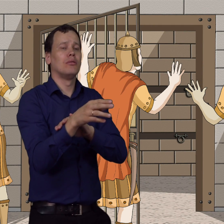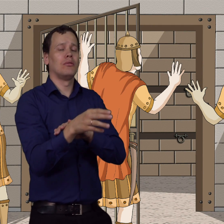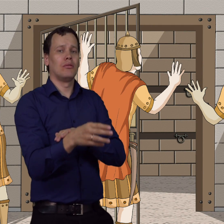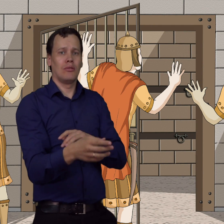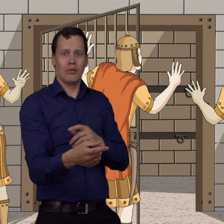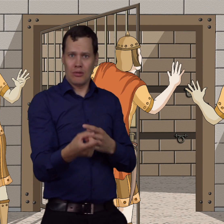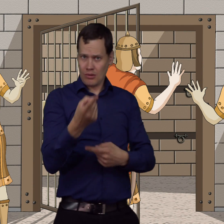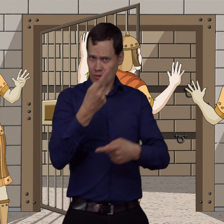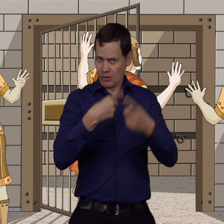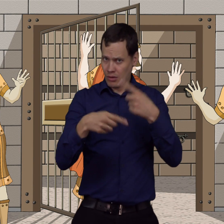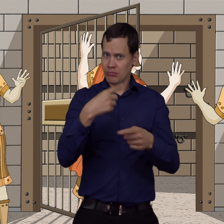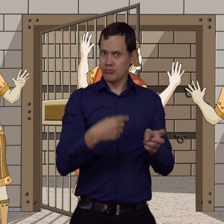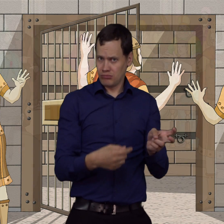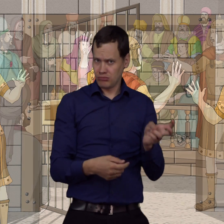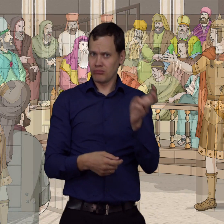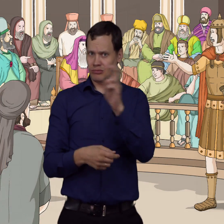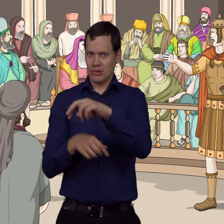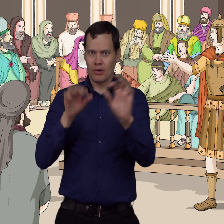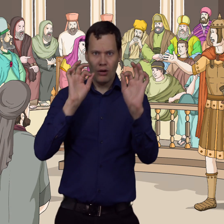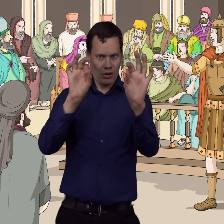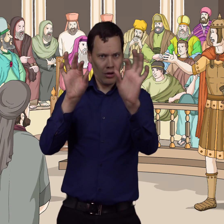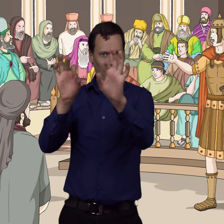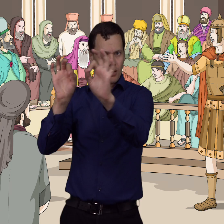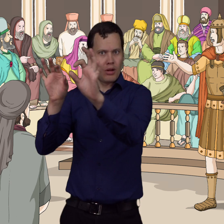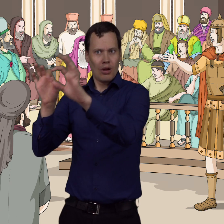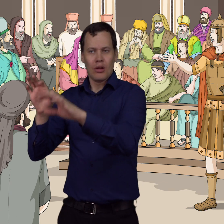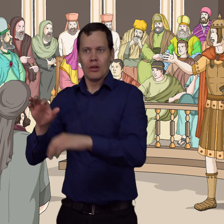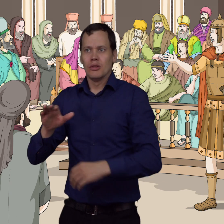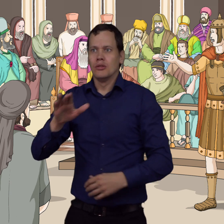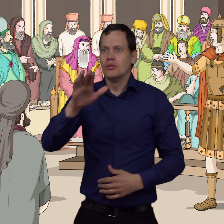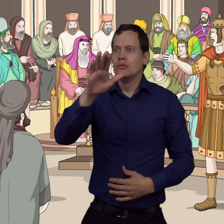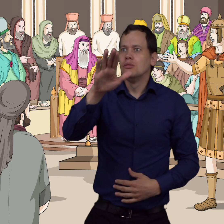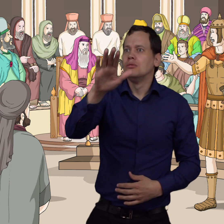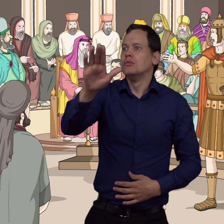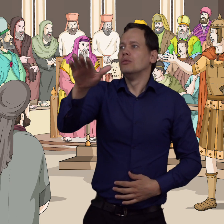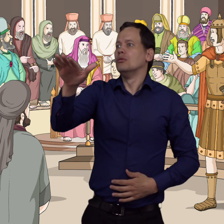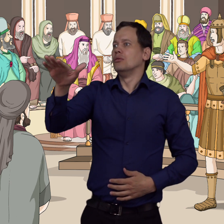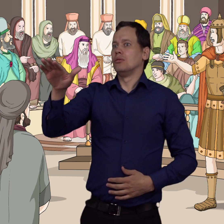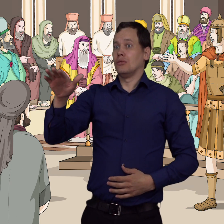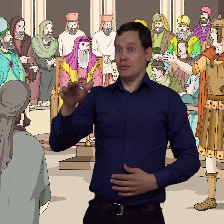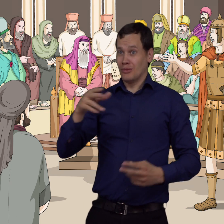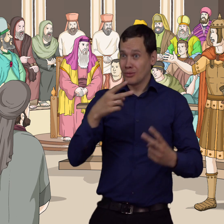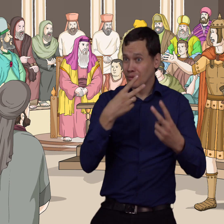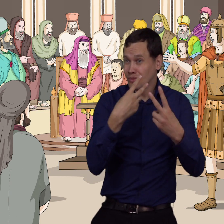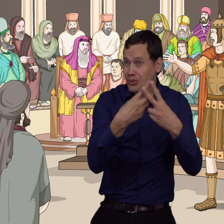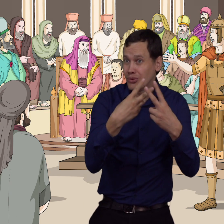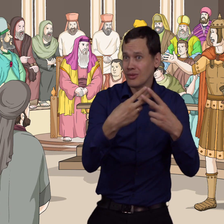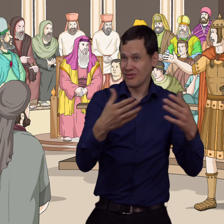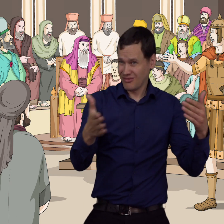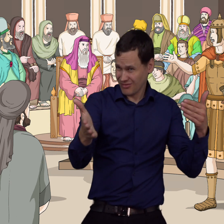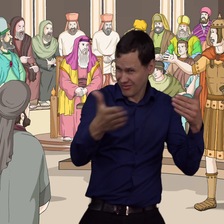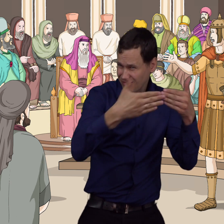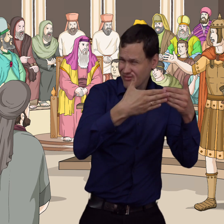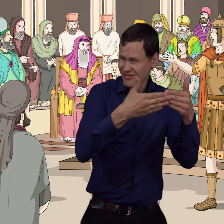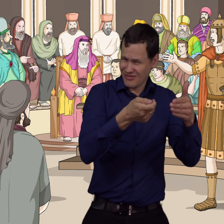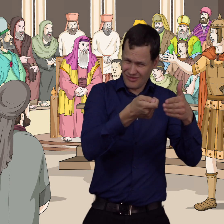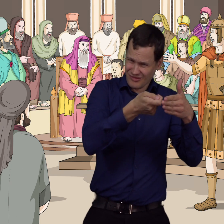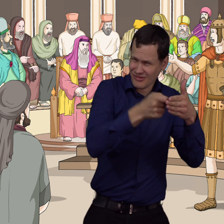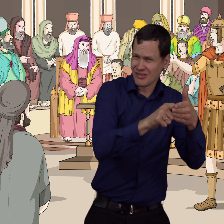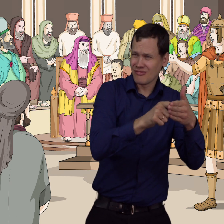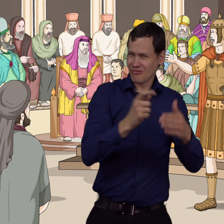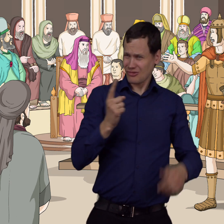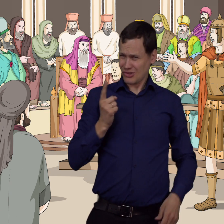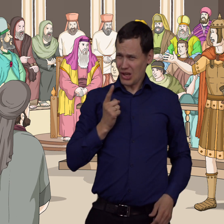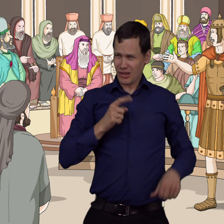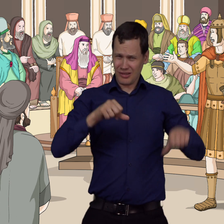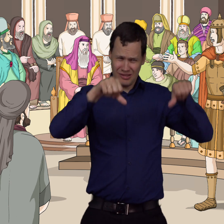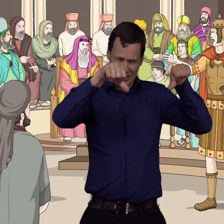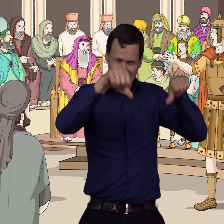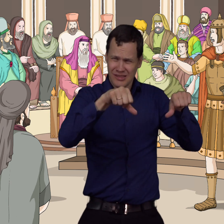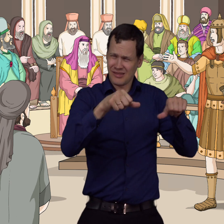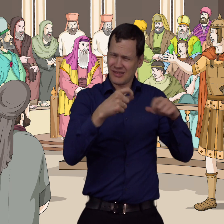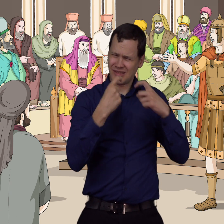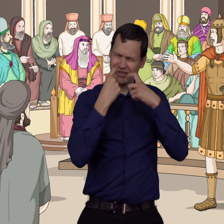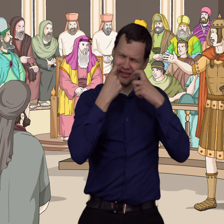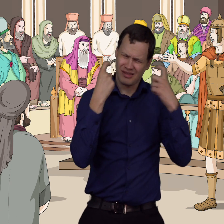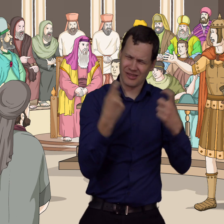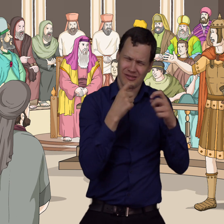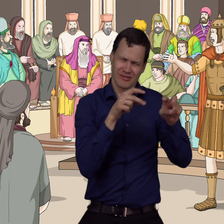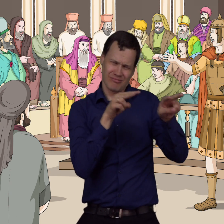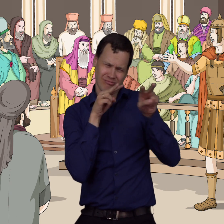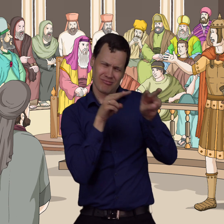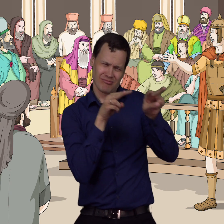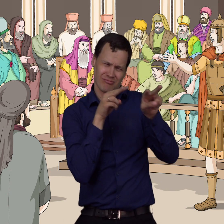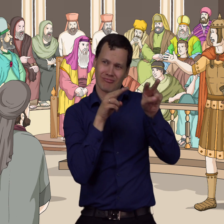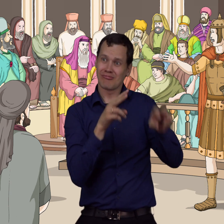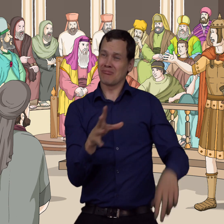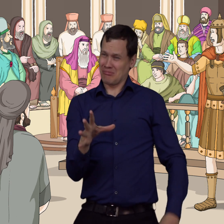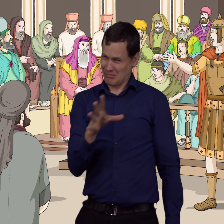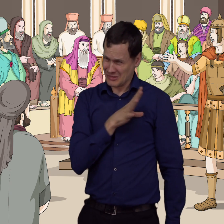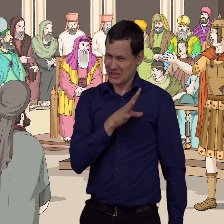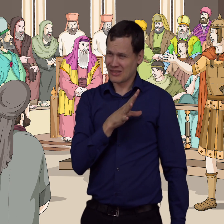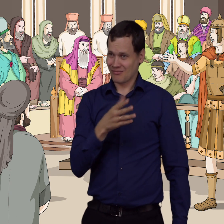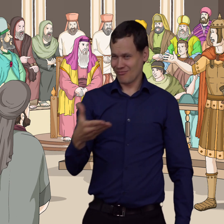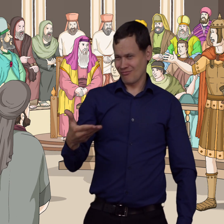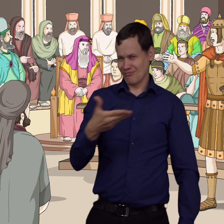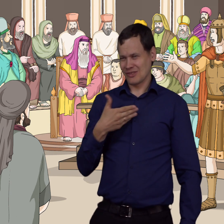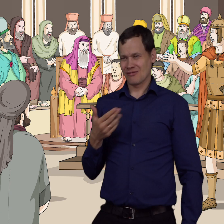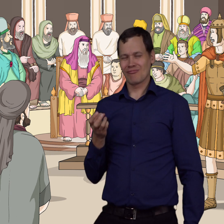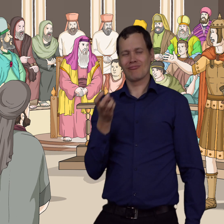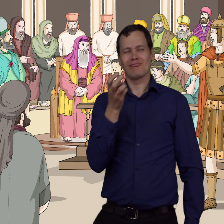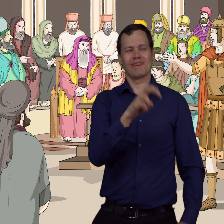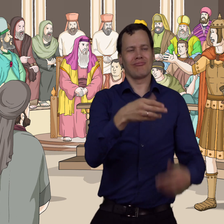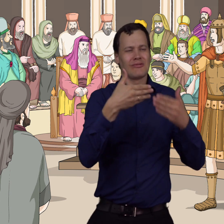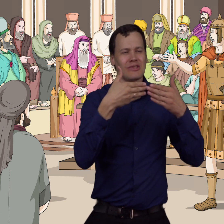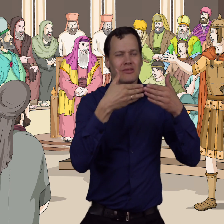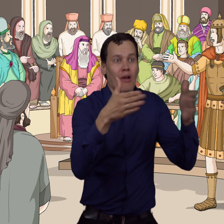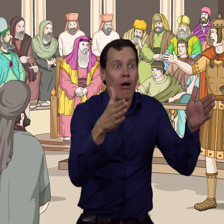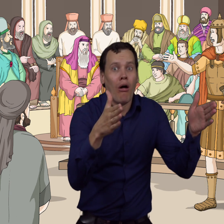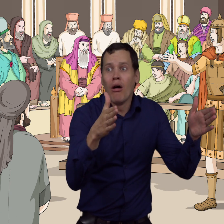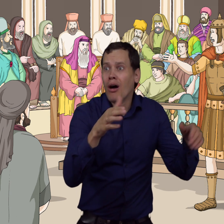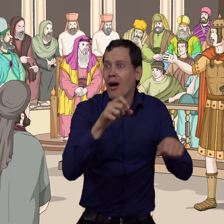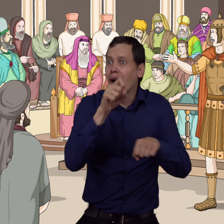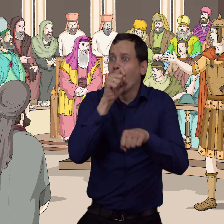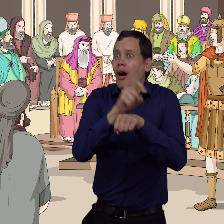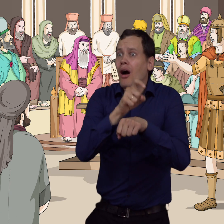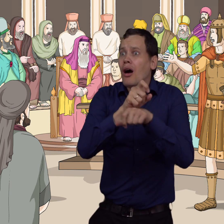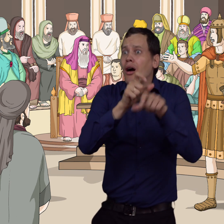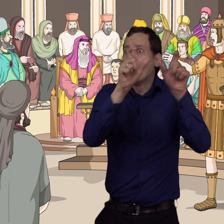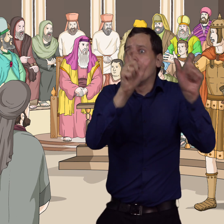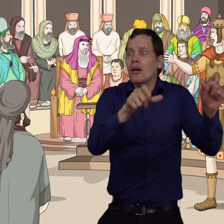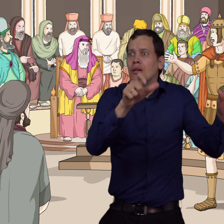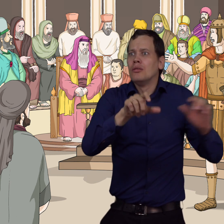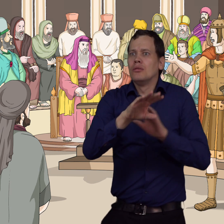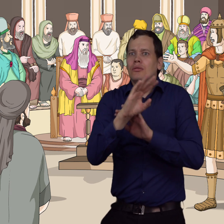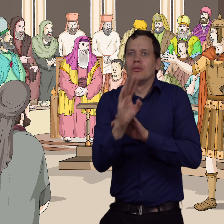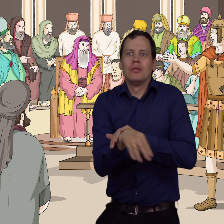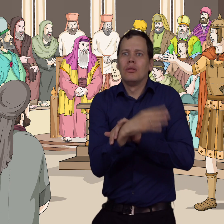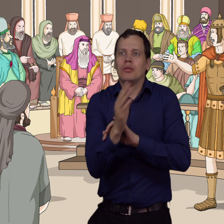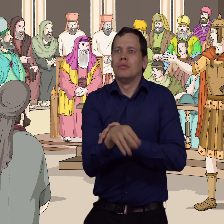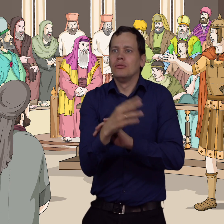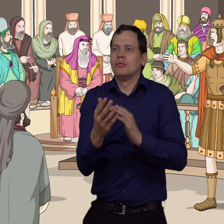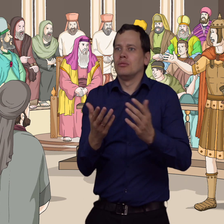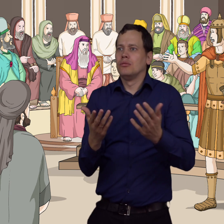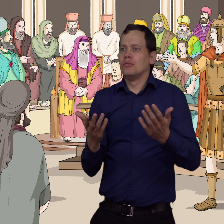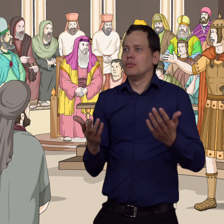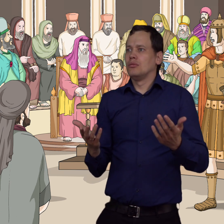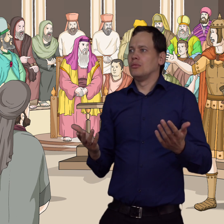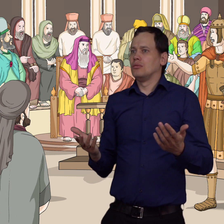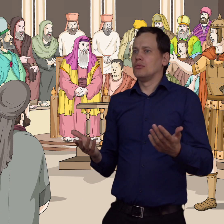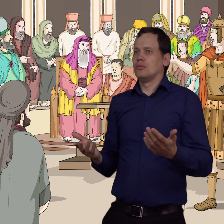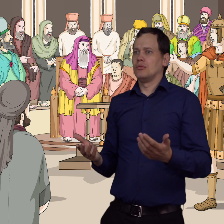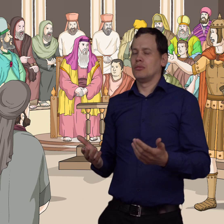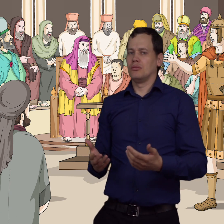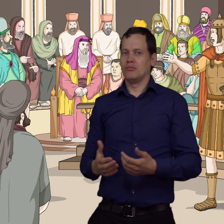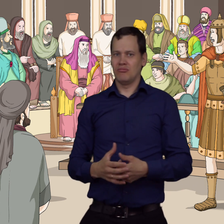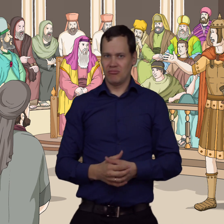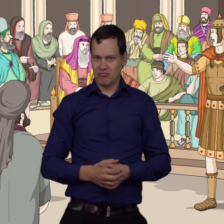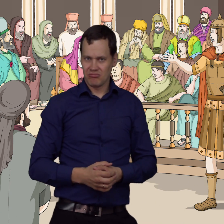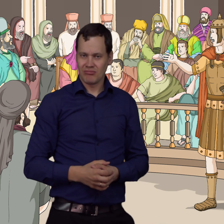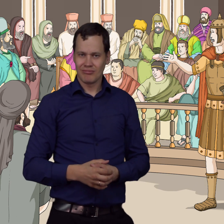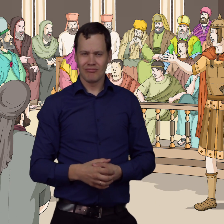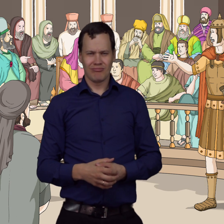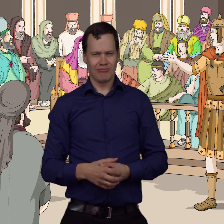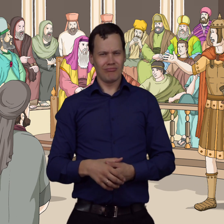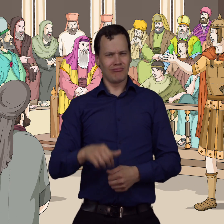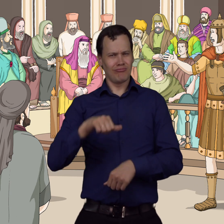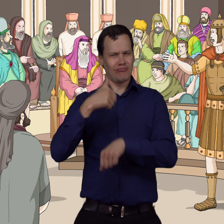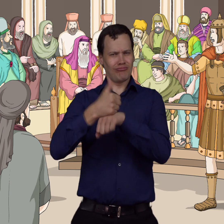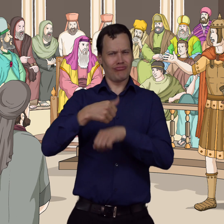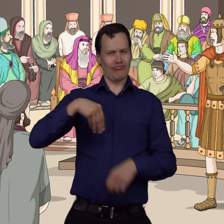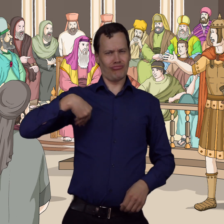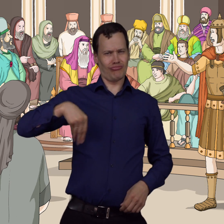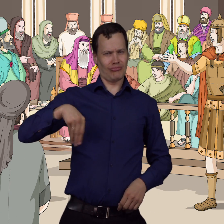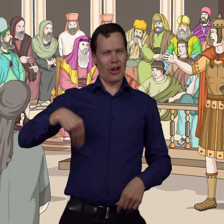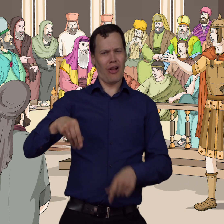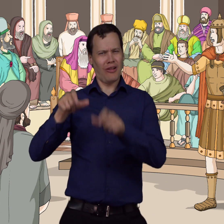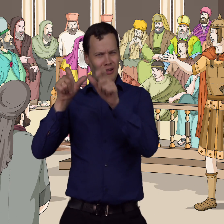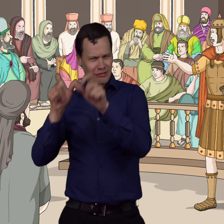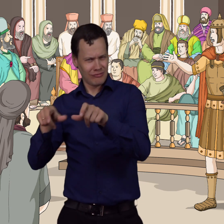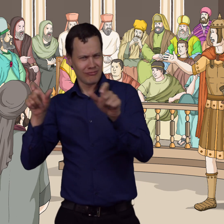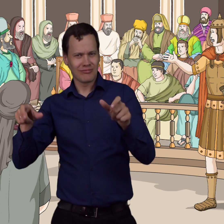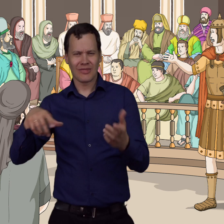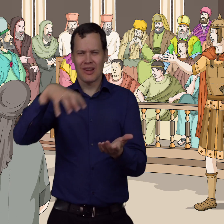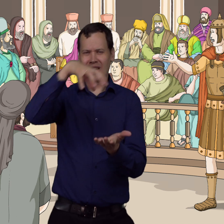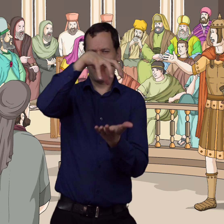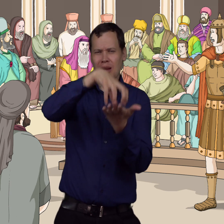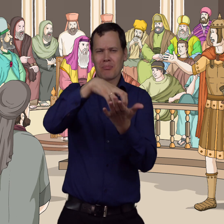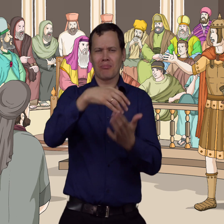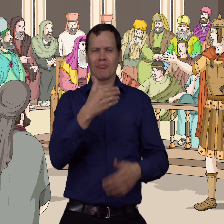So they returned with the report: “We found the jail securely locked, with the guards posted at the doors; but when we opened them, we found no one inside.”